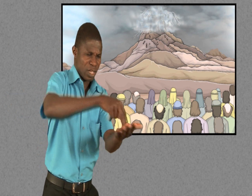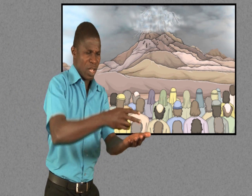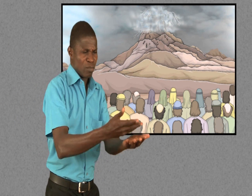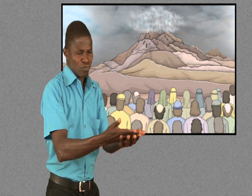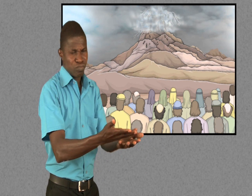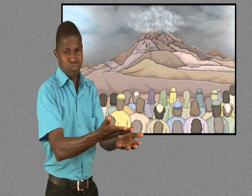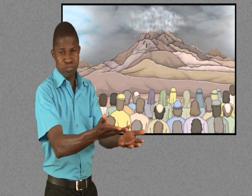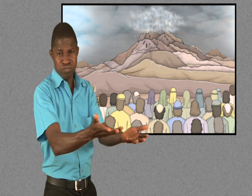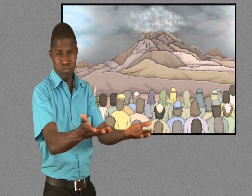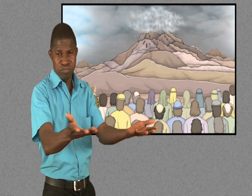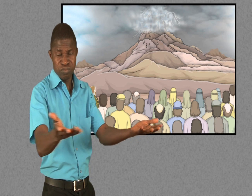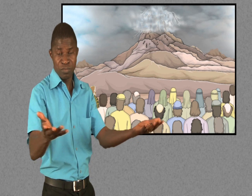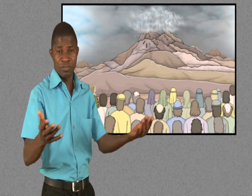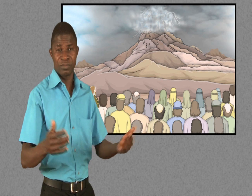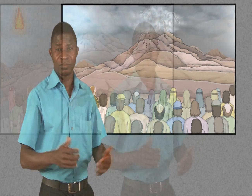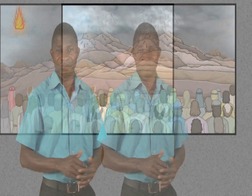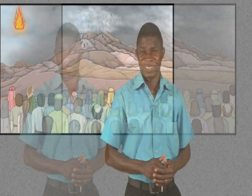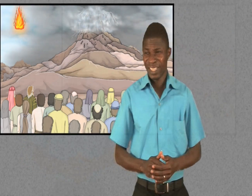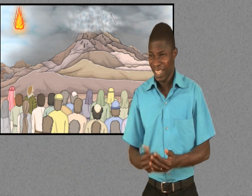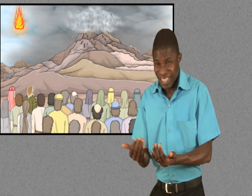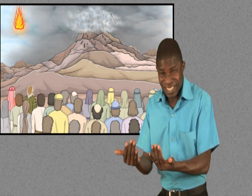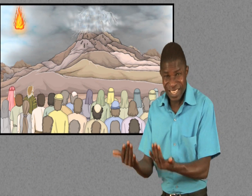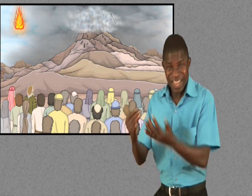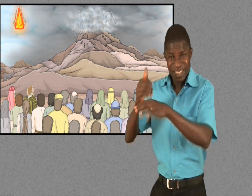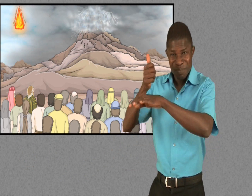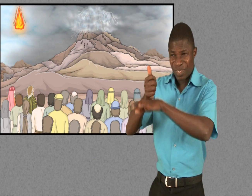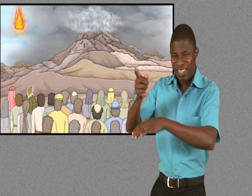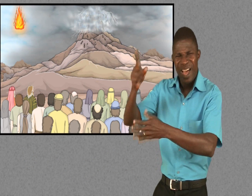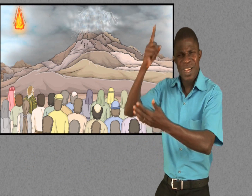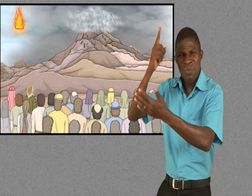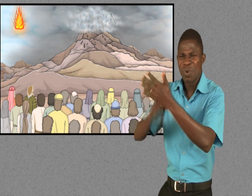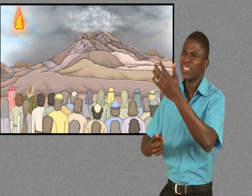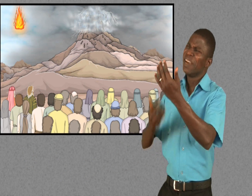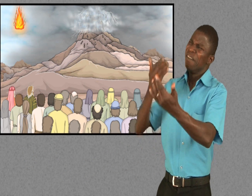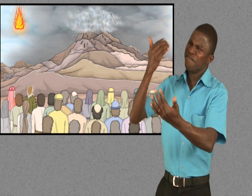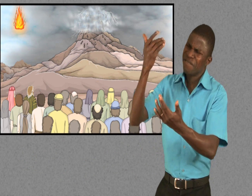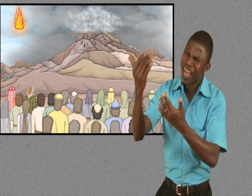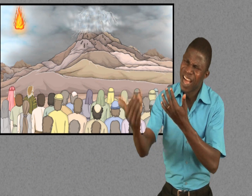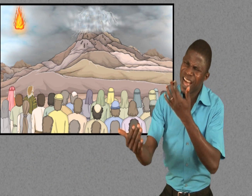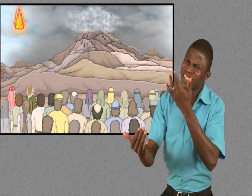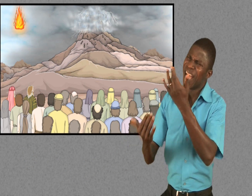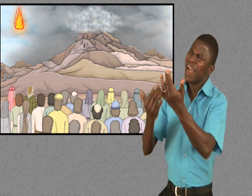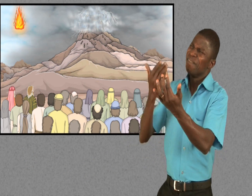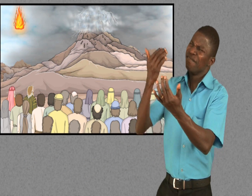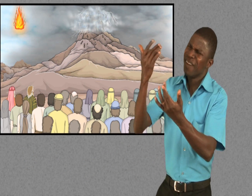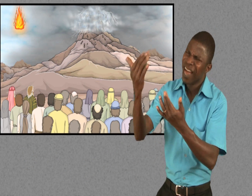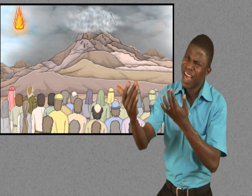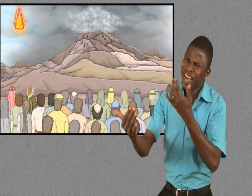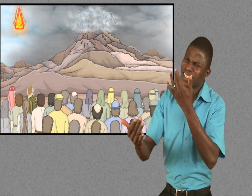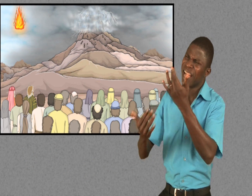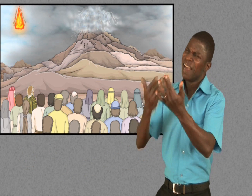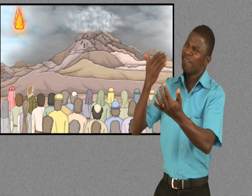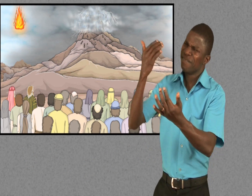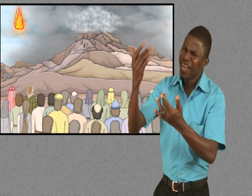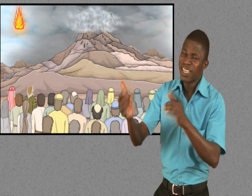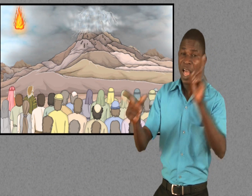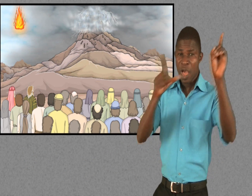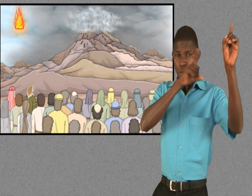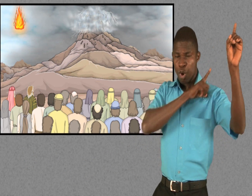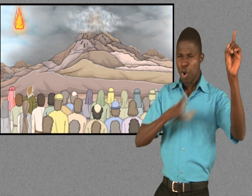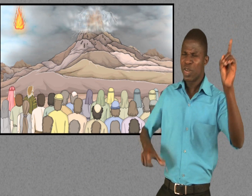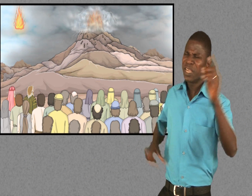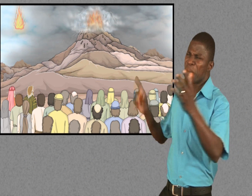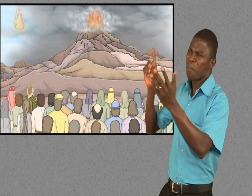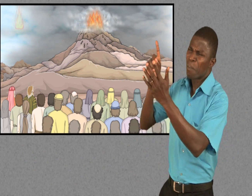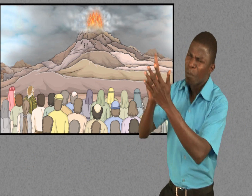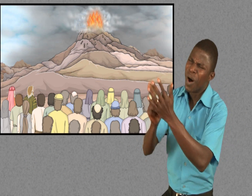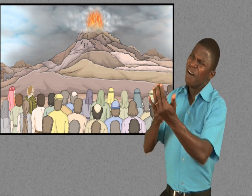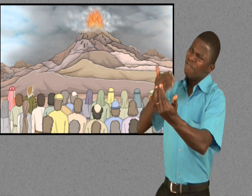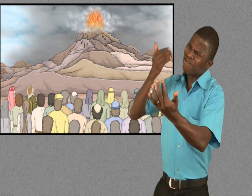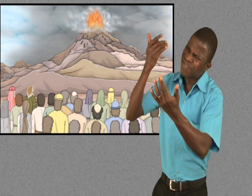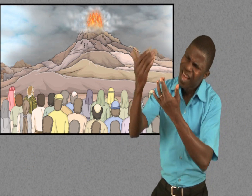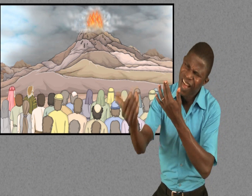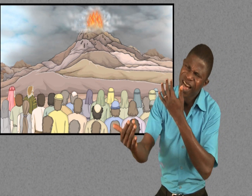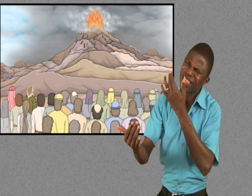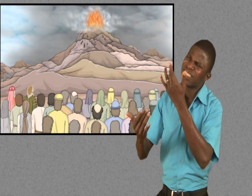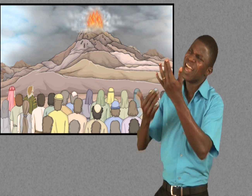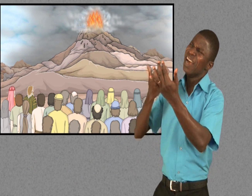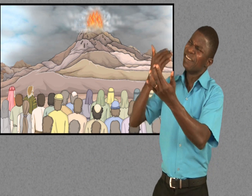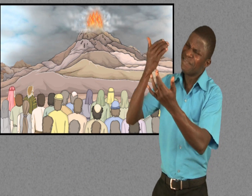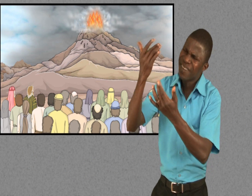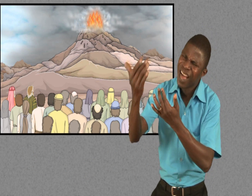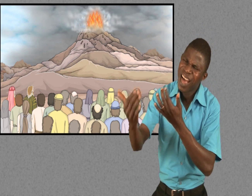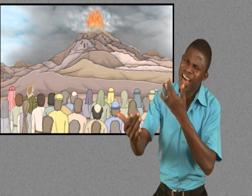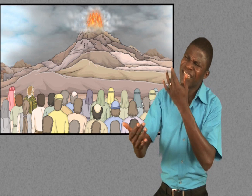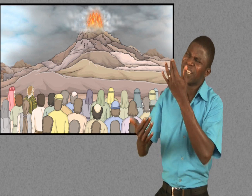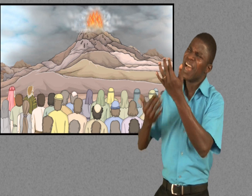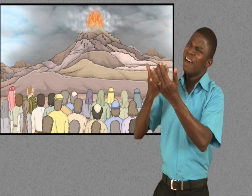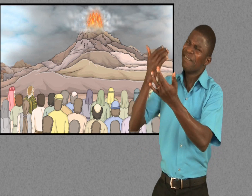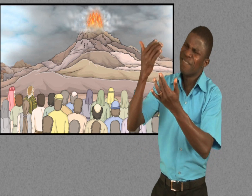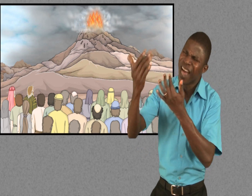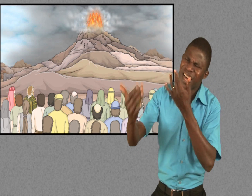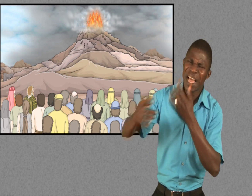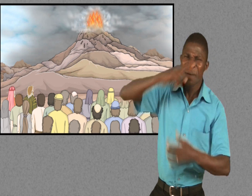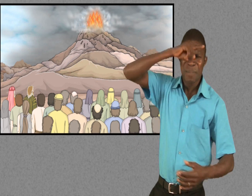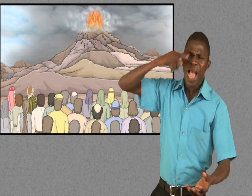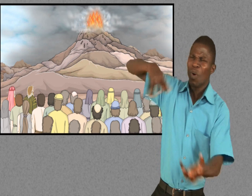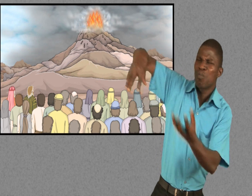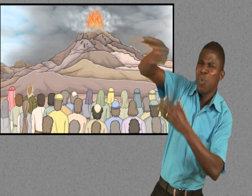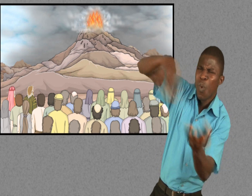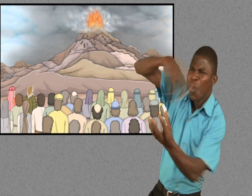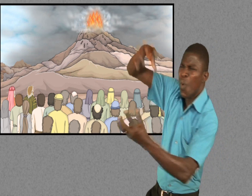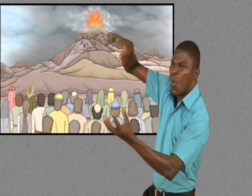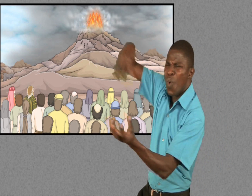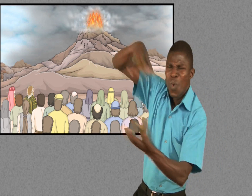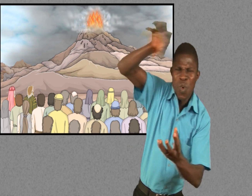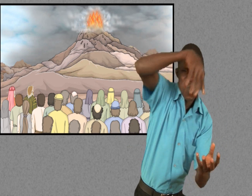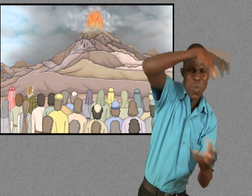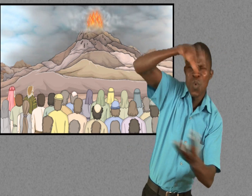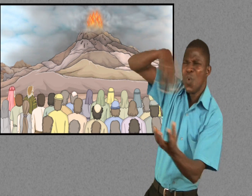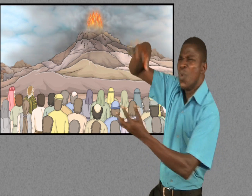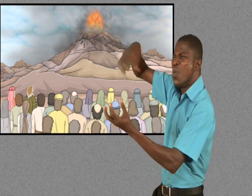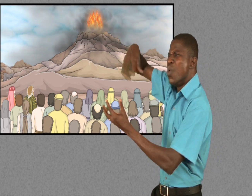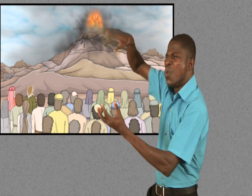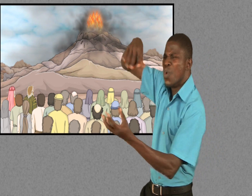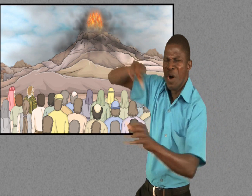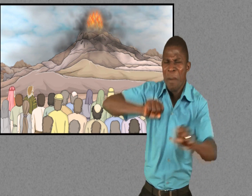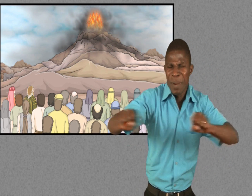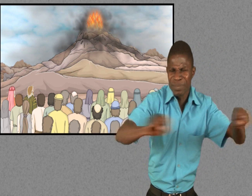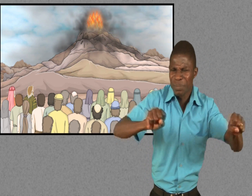Mount Sinai was completely enveloped in smoke, because the LORD had descended on it in fire.